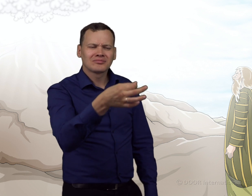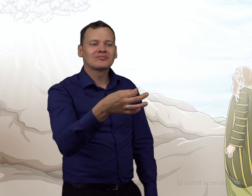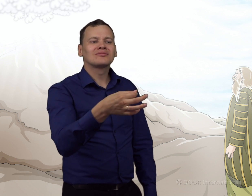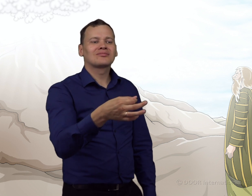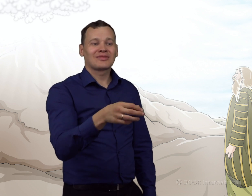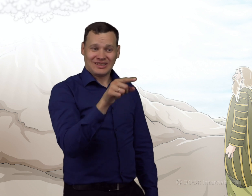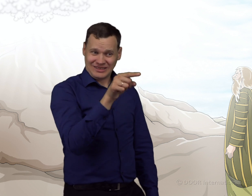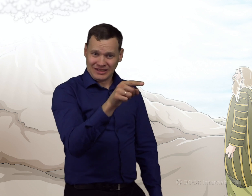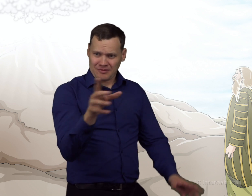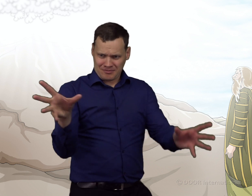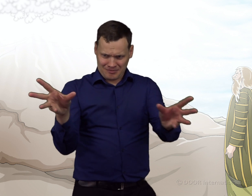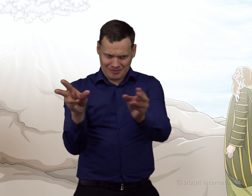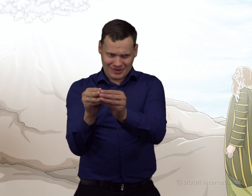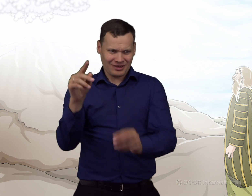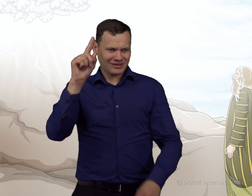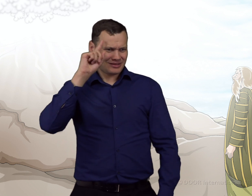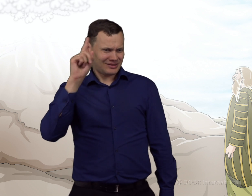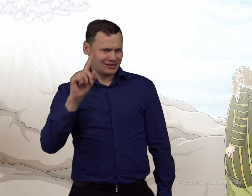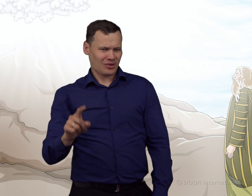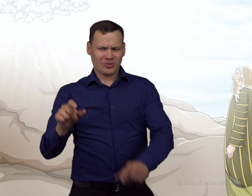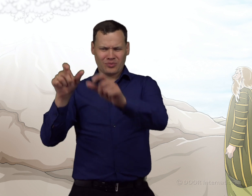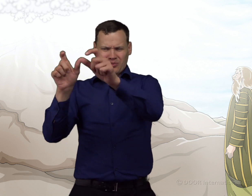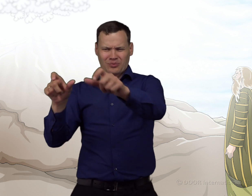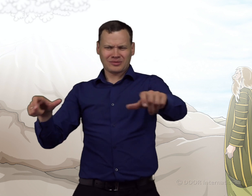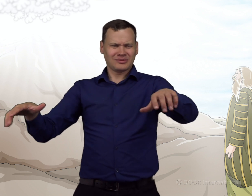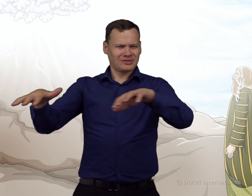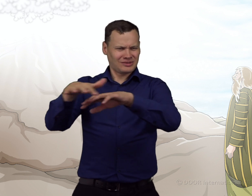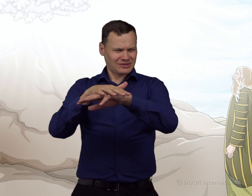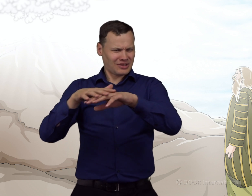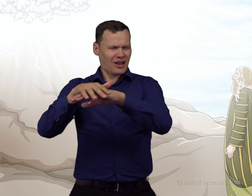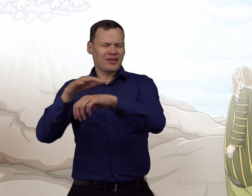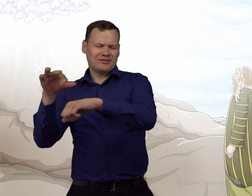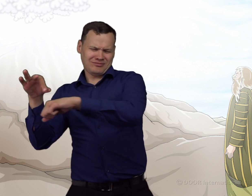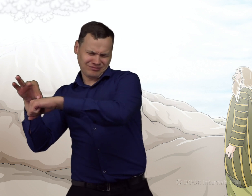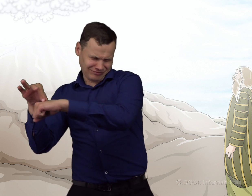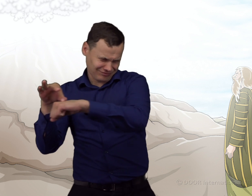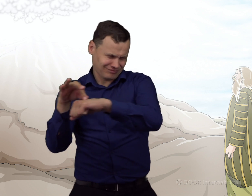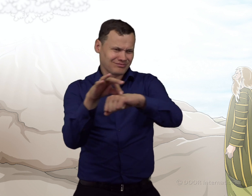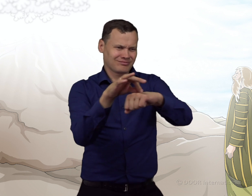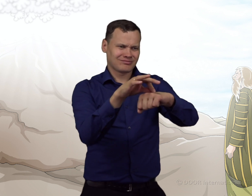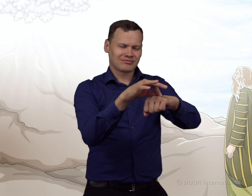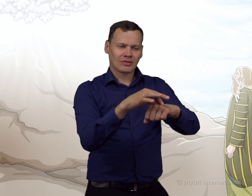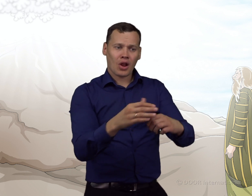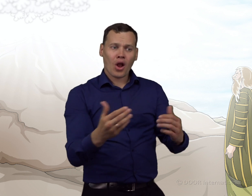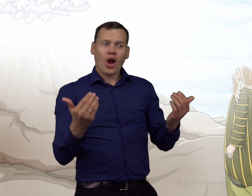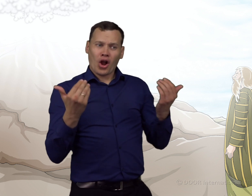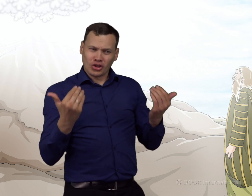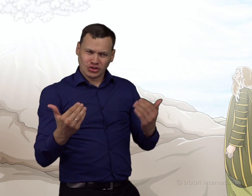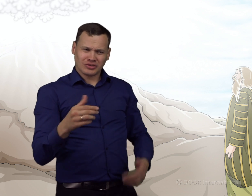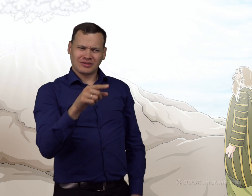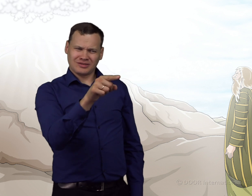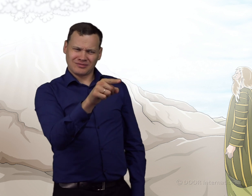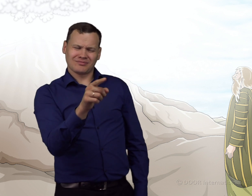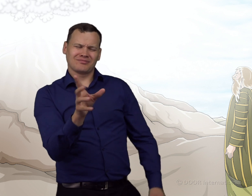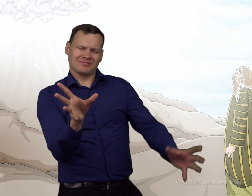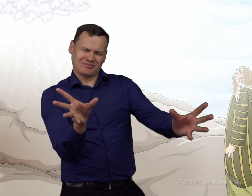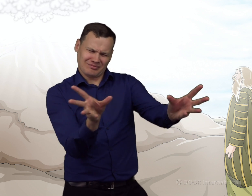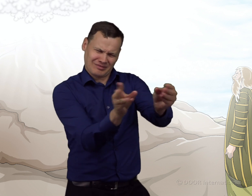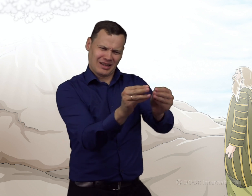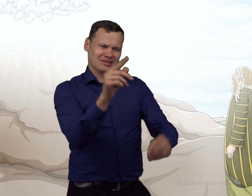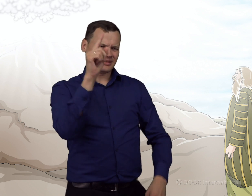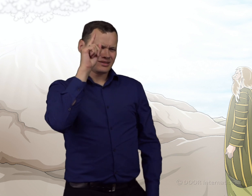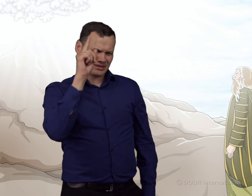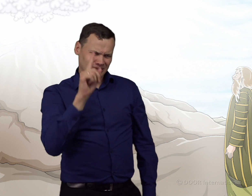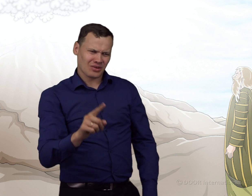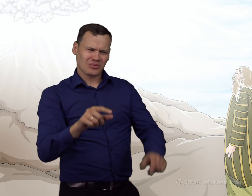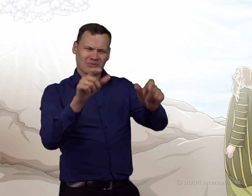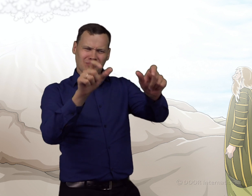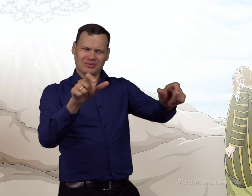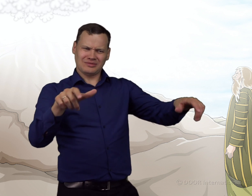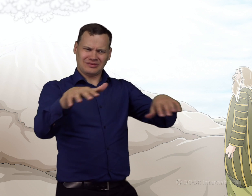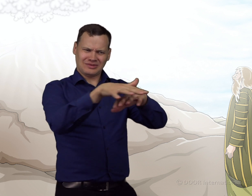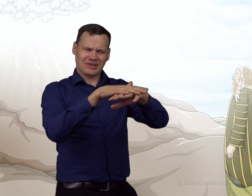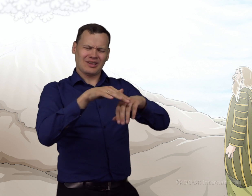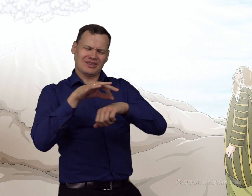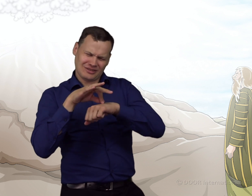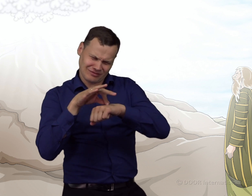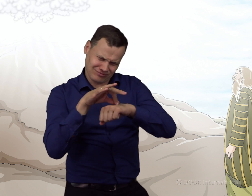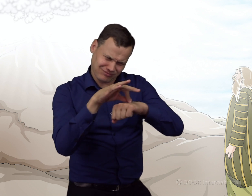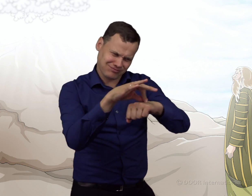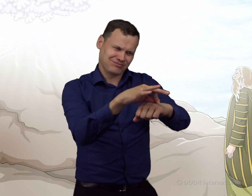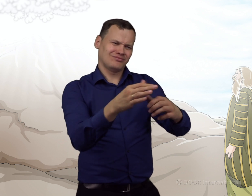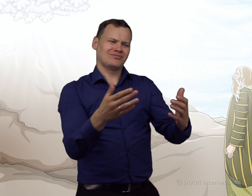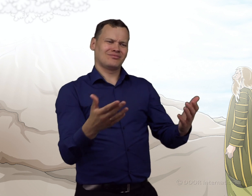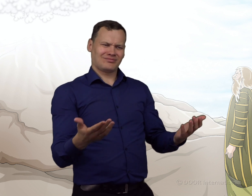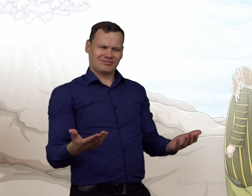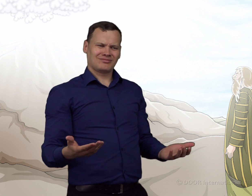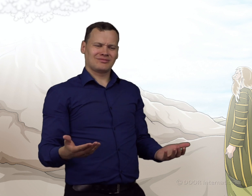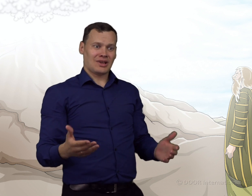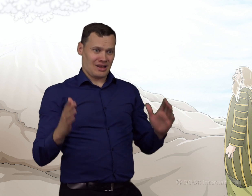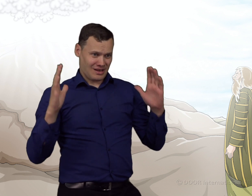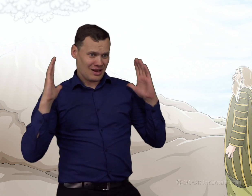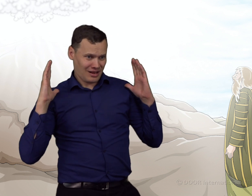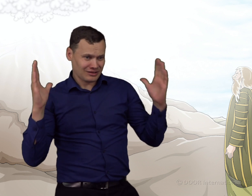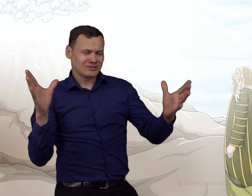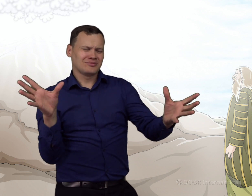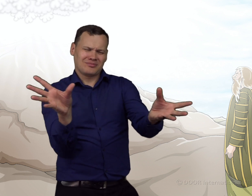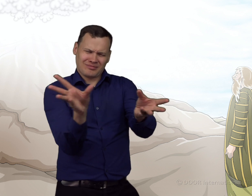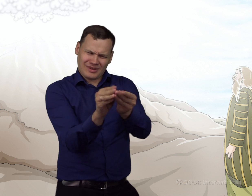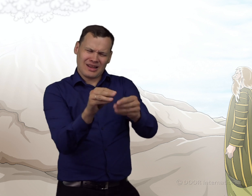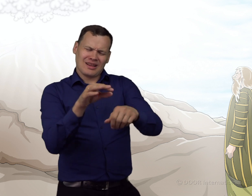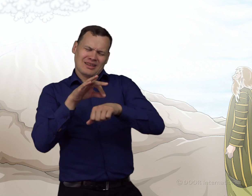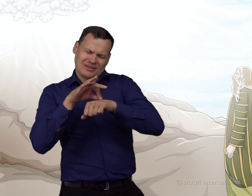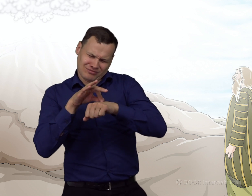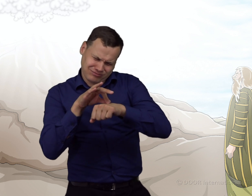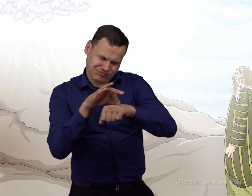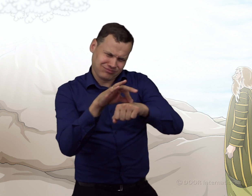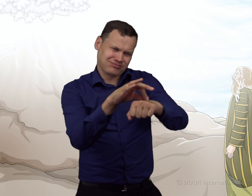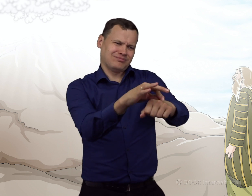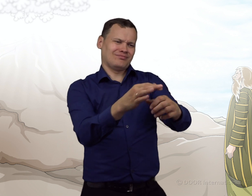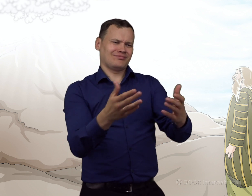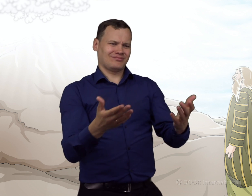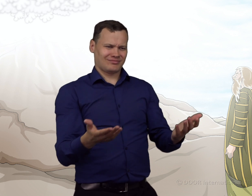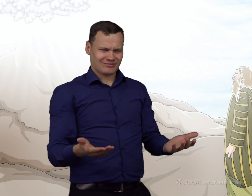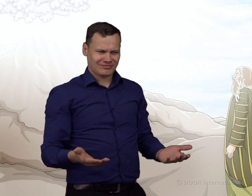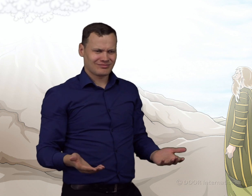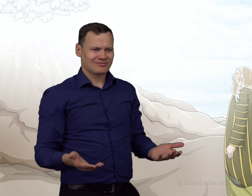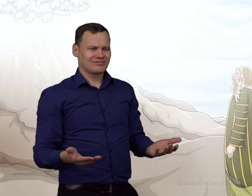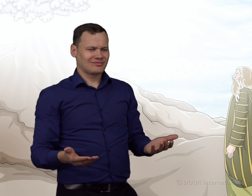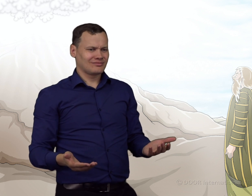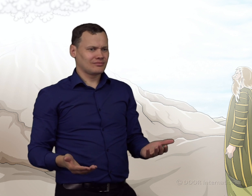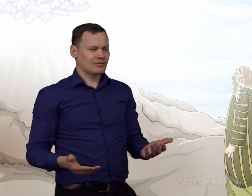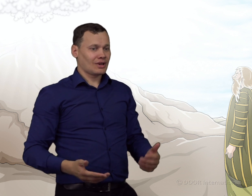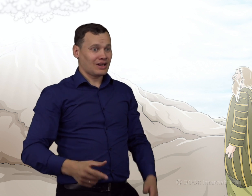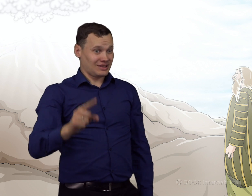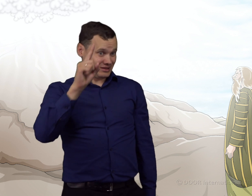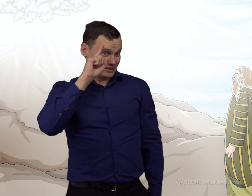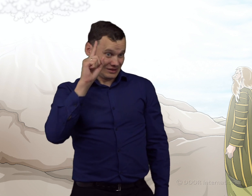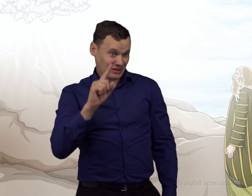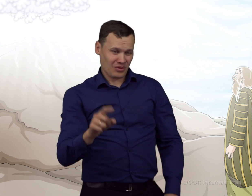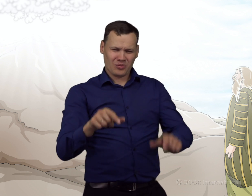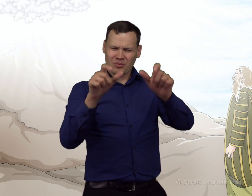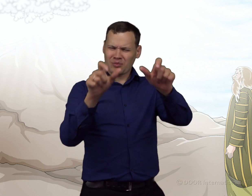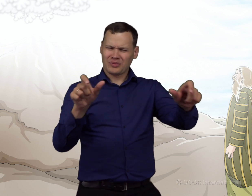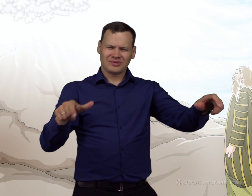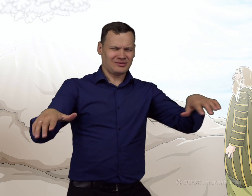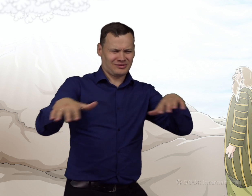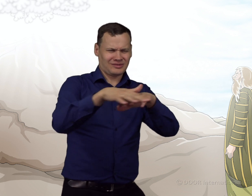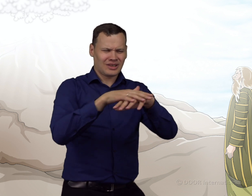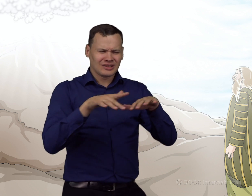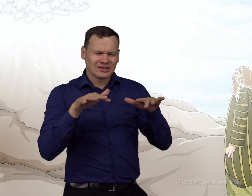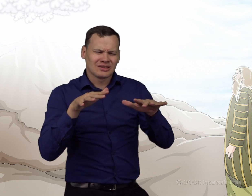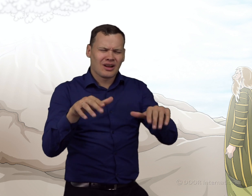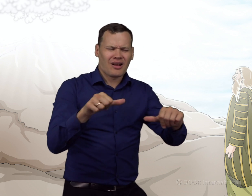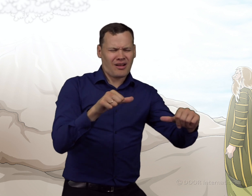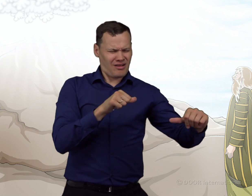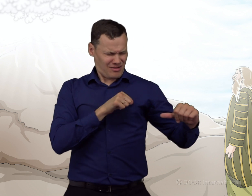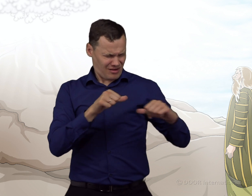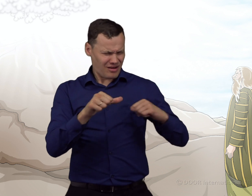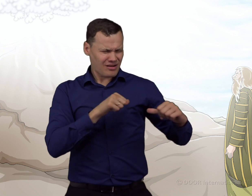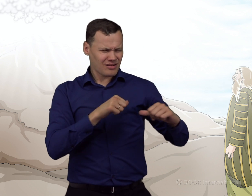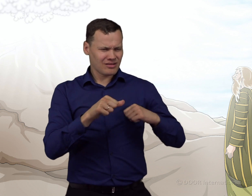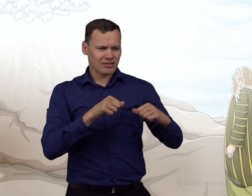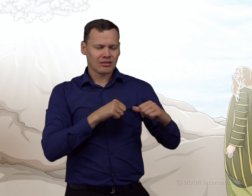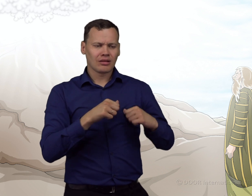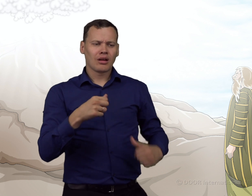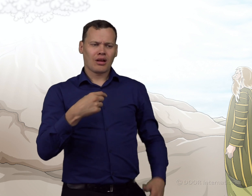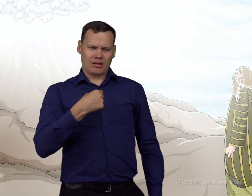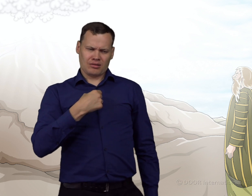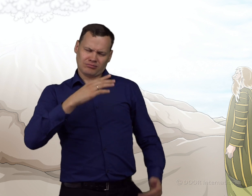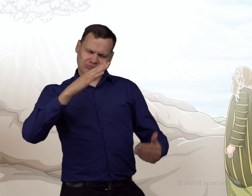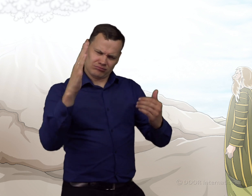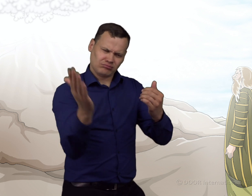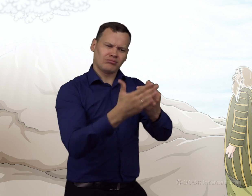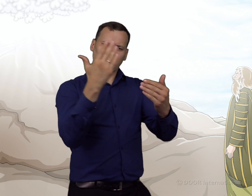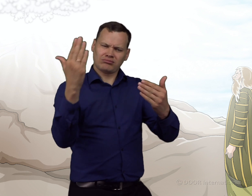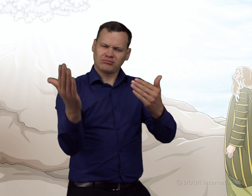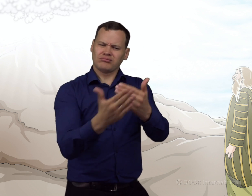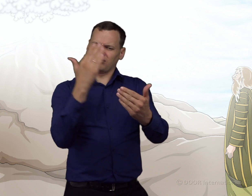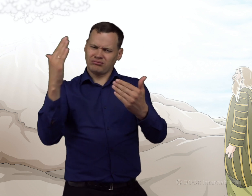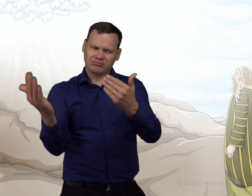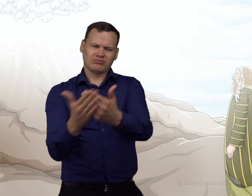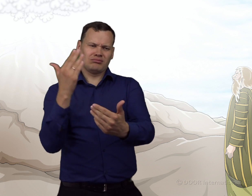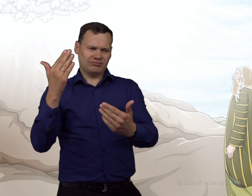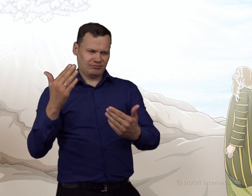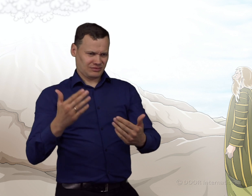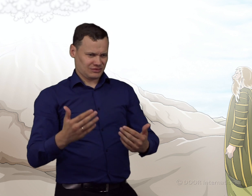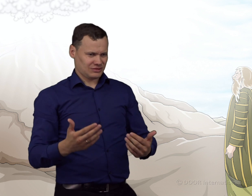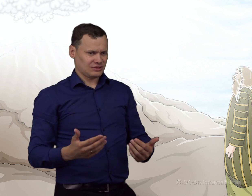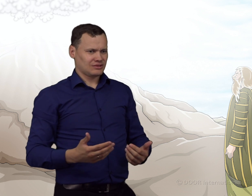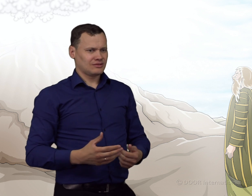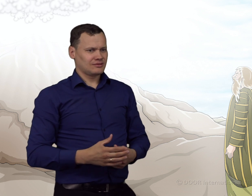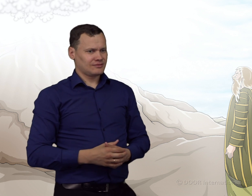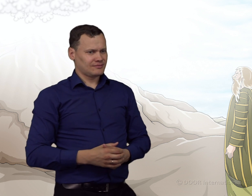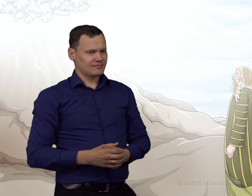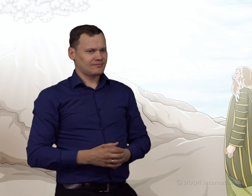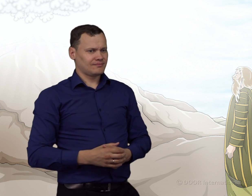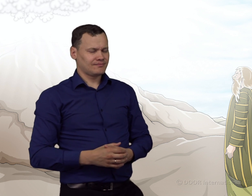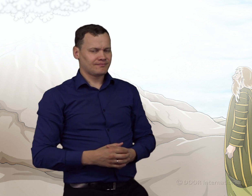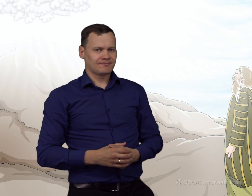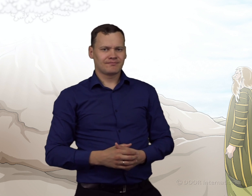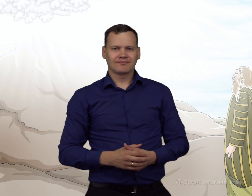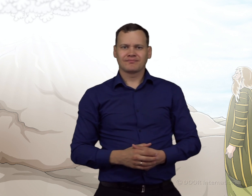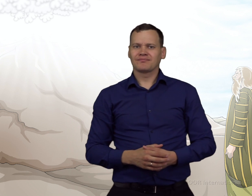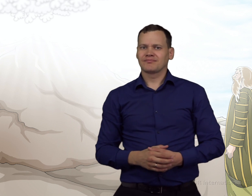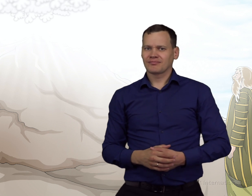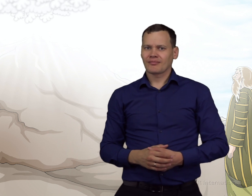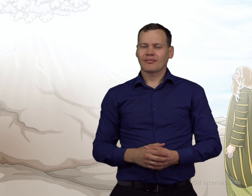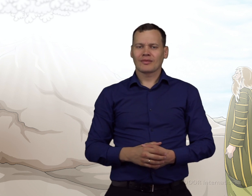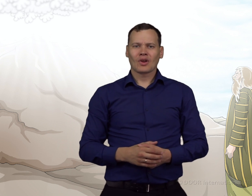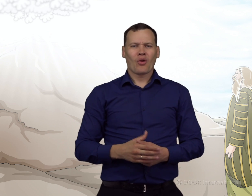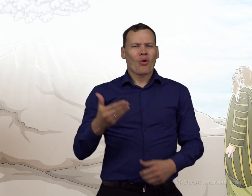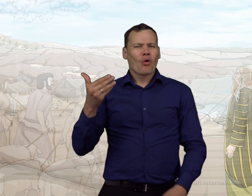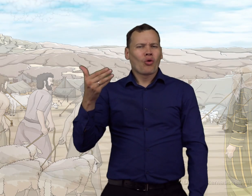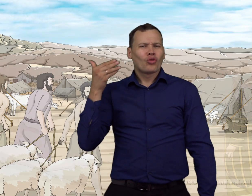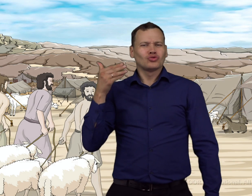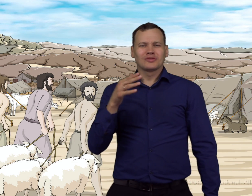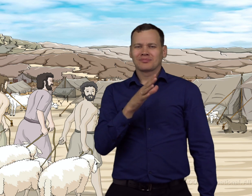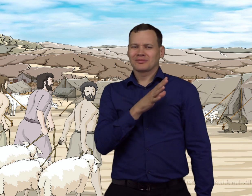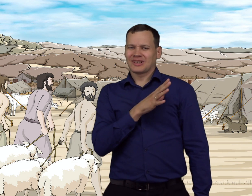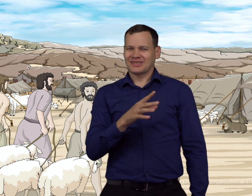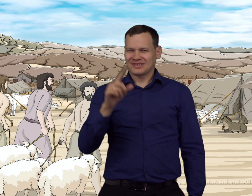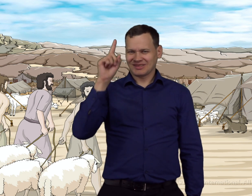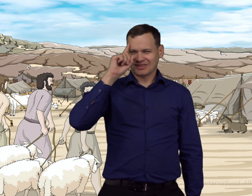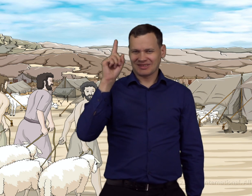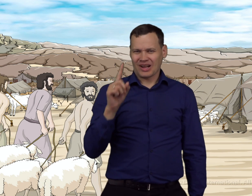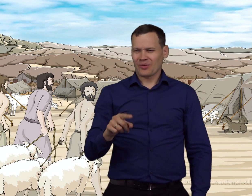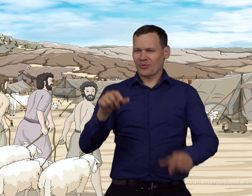The LORD replied to Moses, “Whoever has sinned against Me, I will blot out of My book.